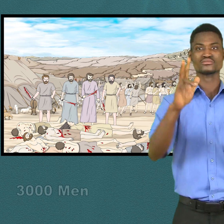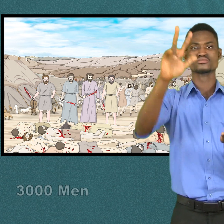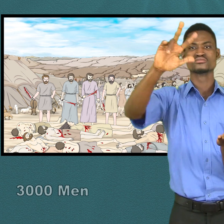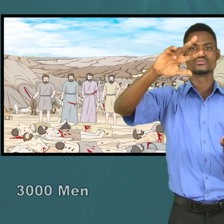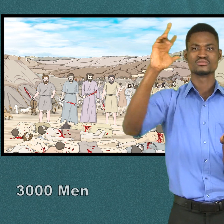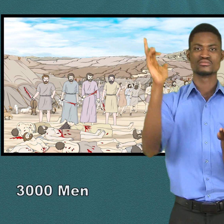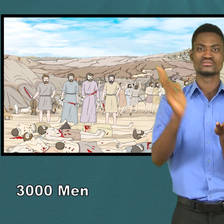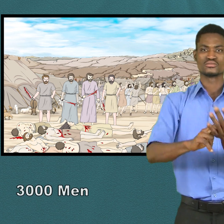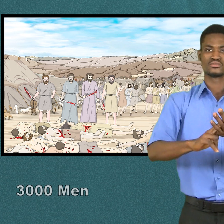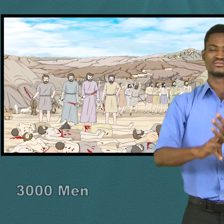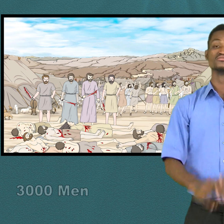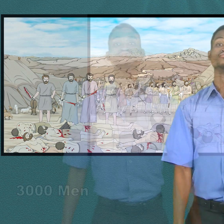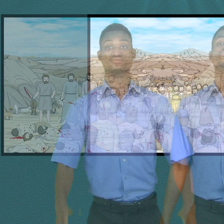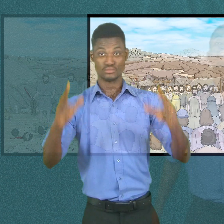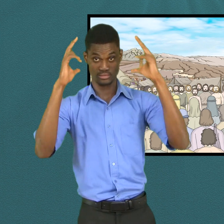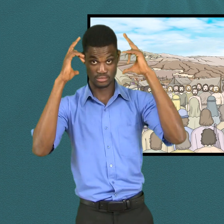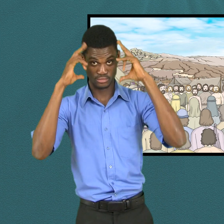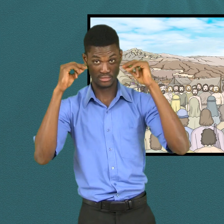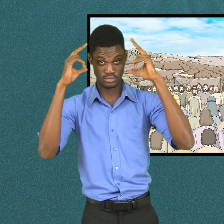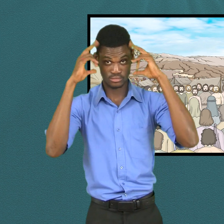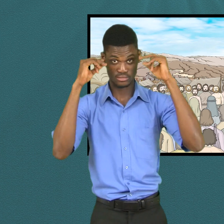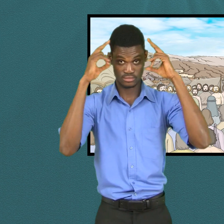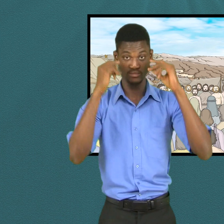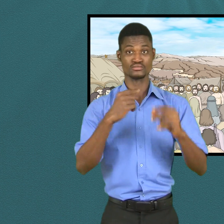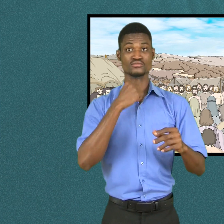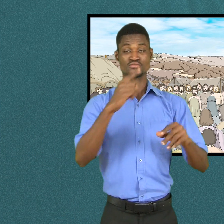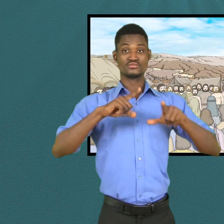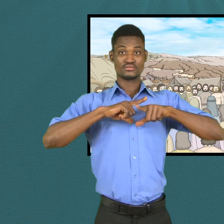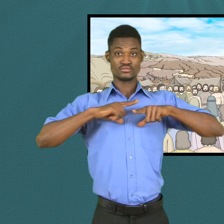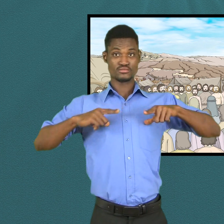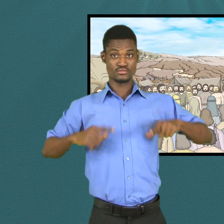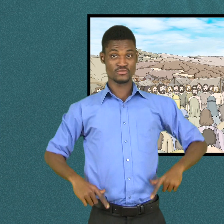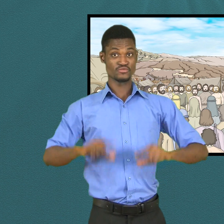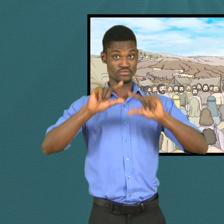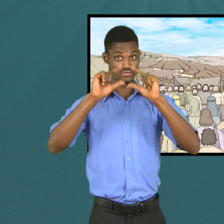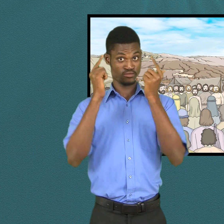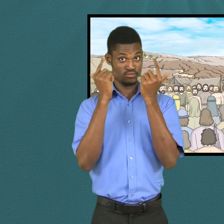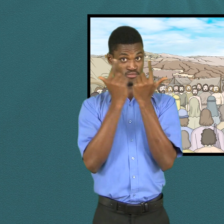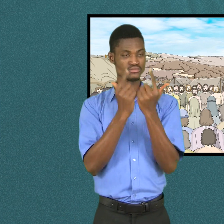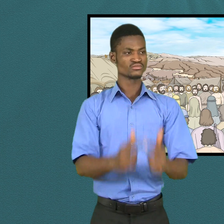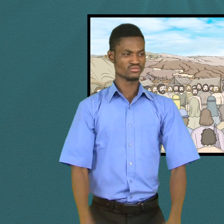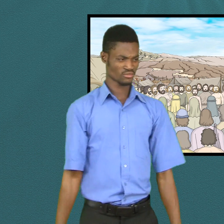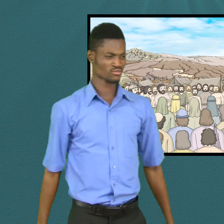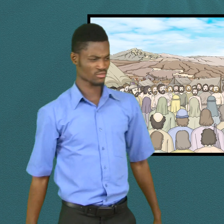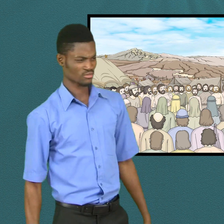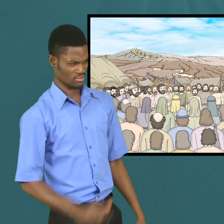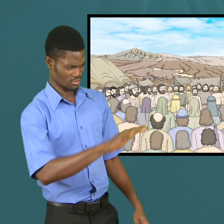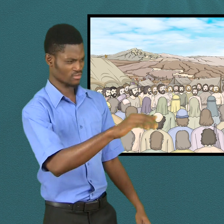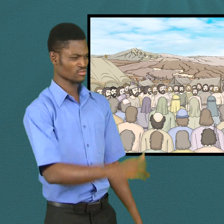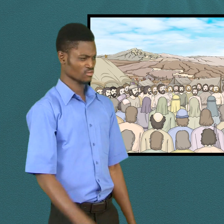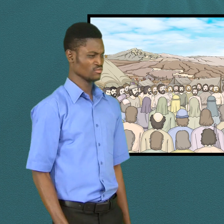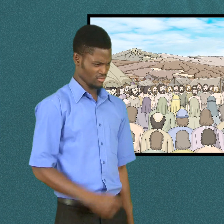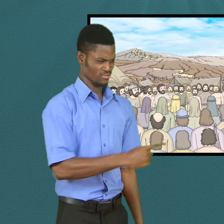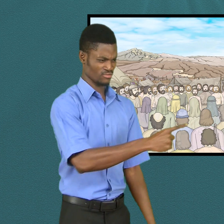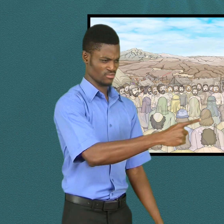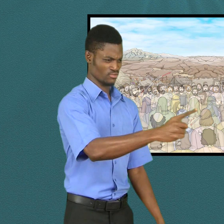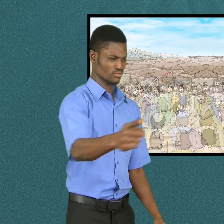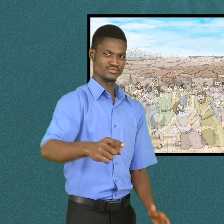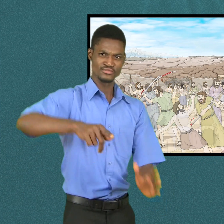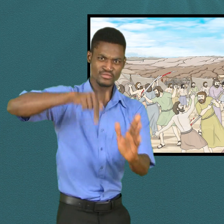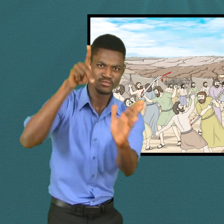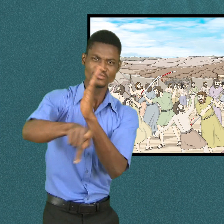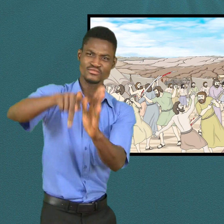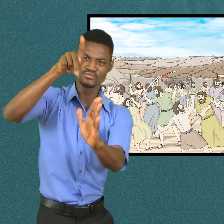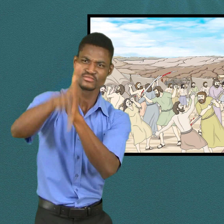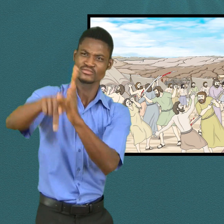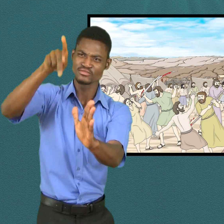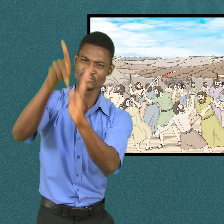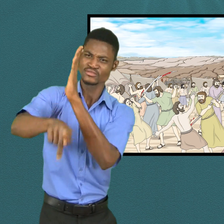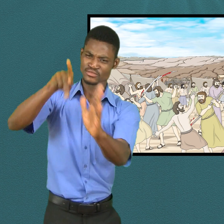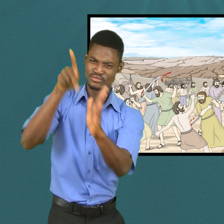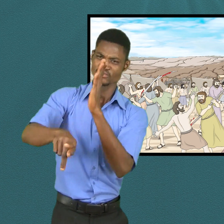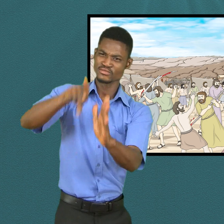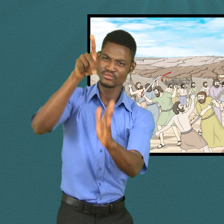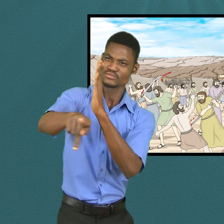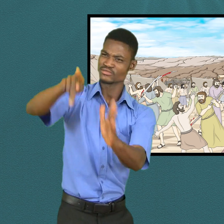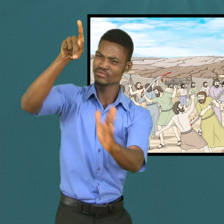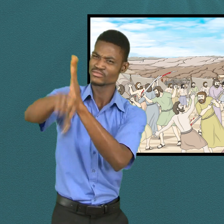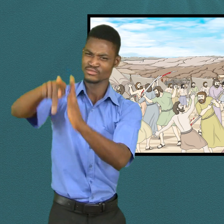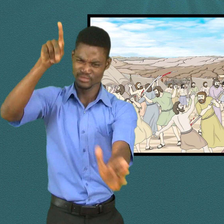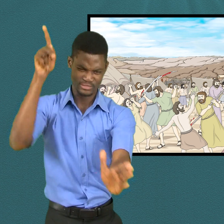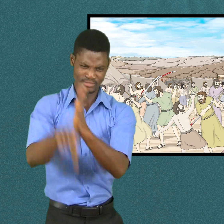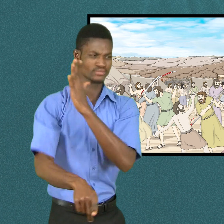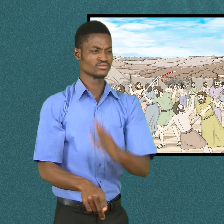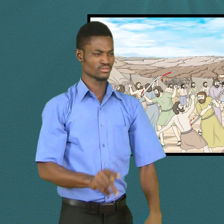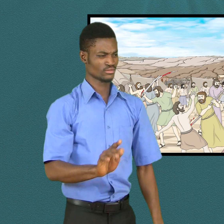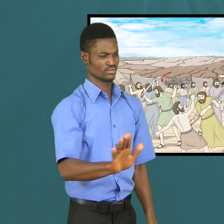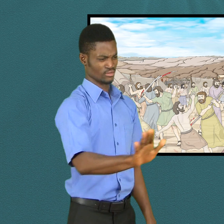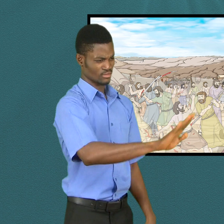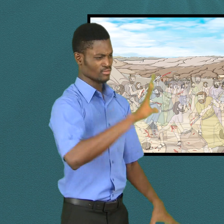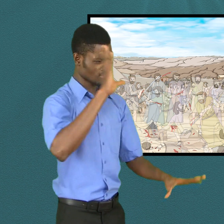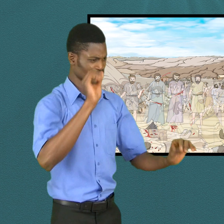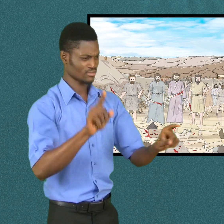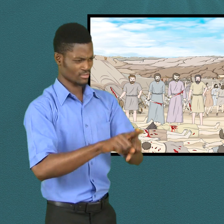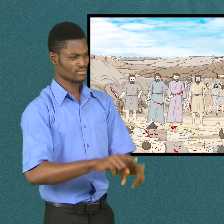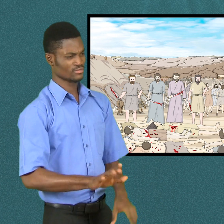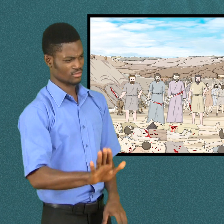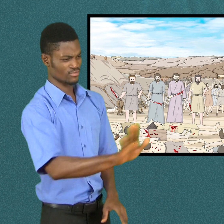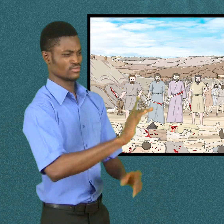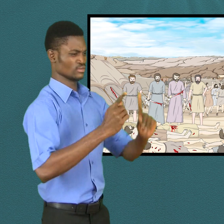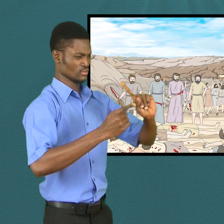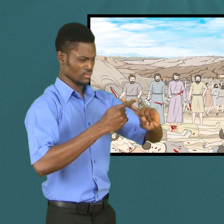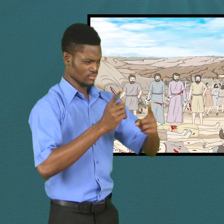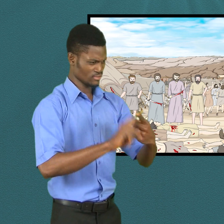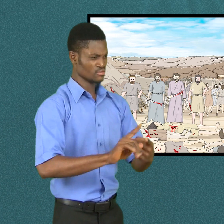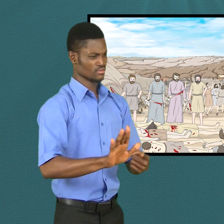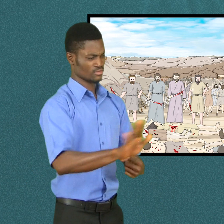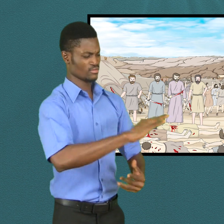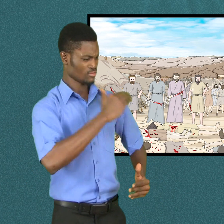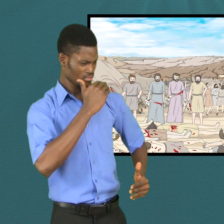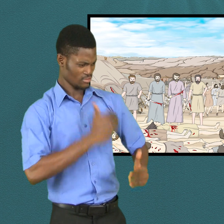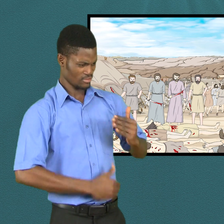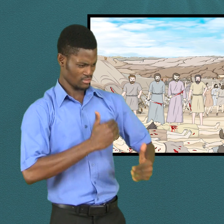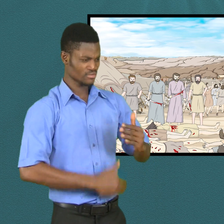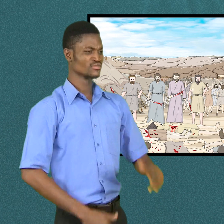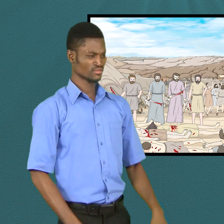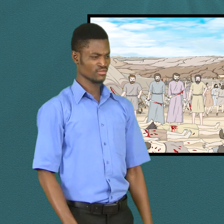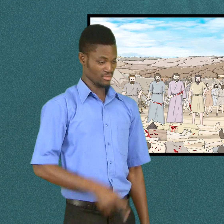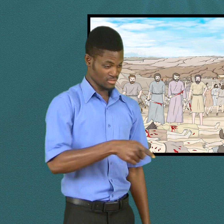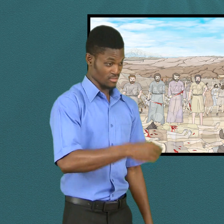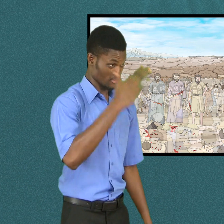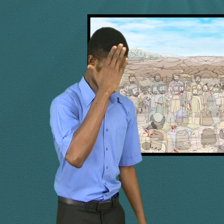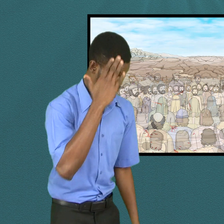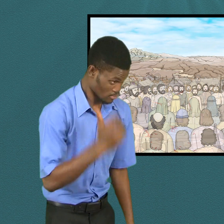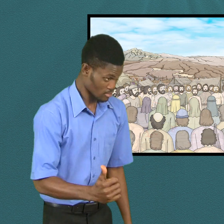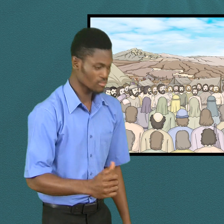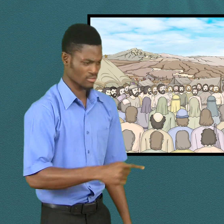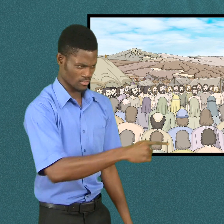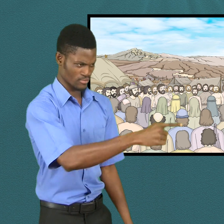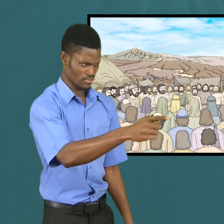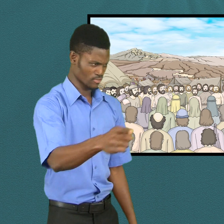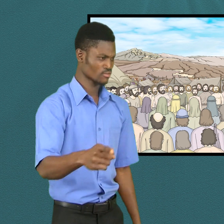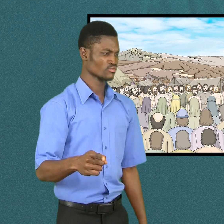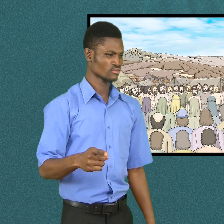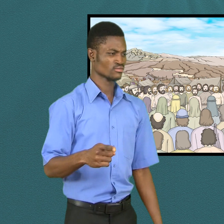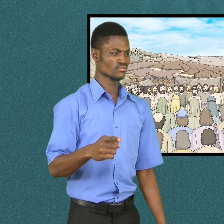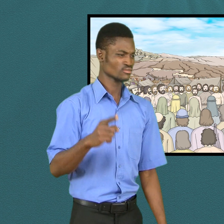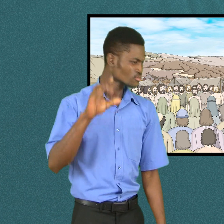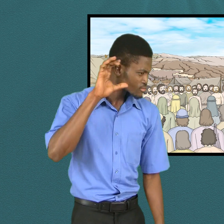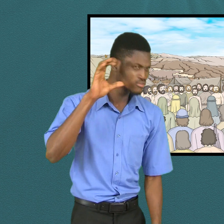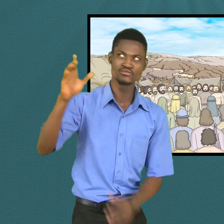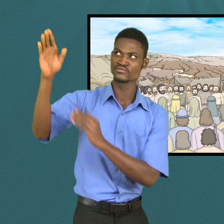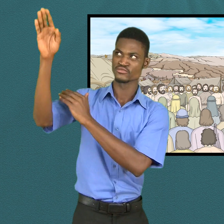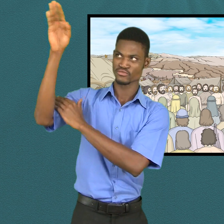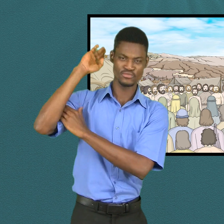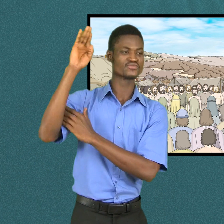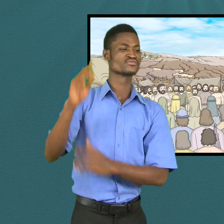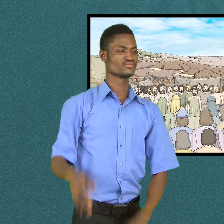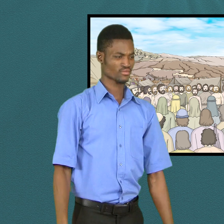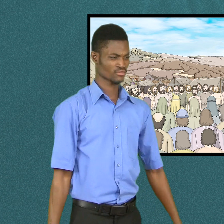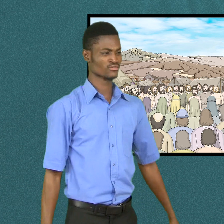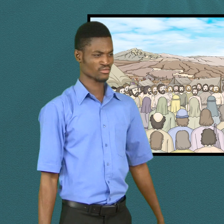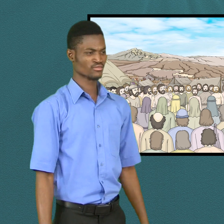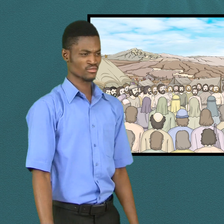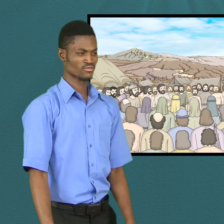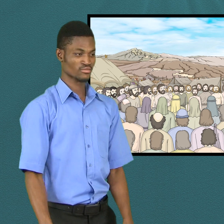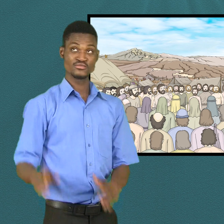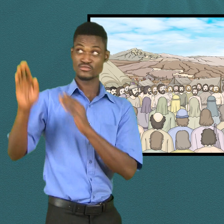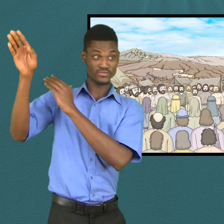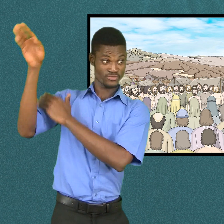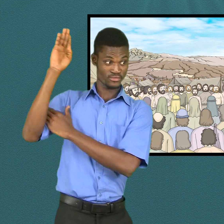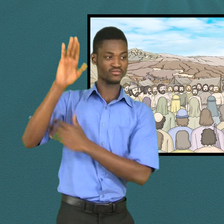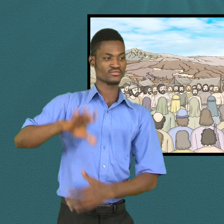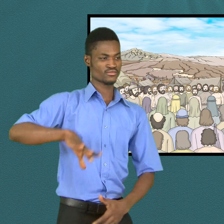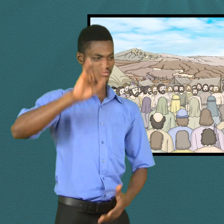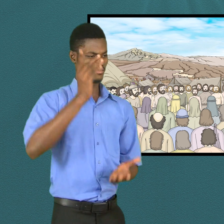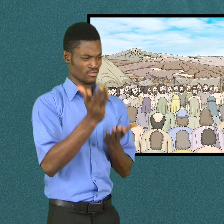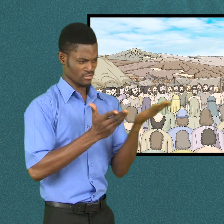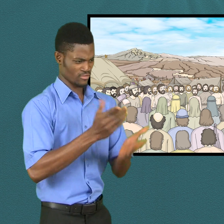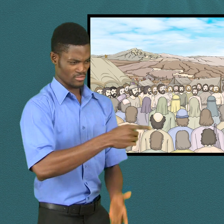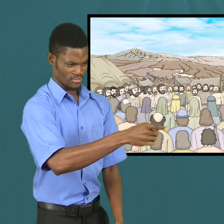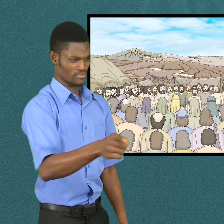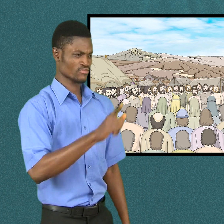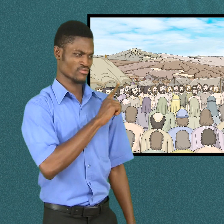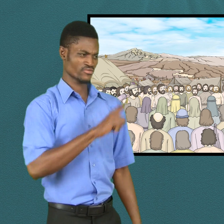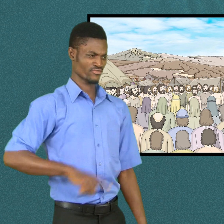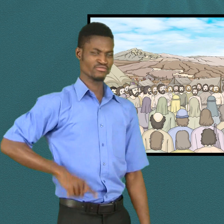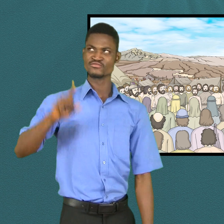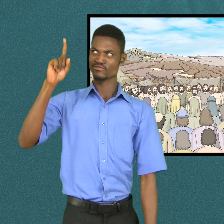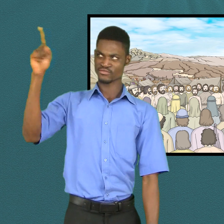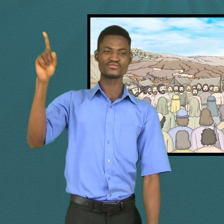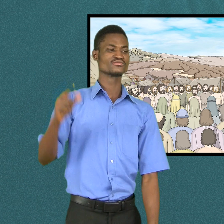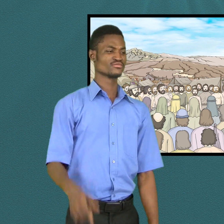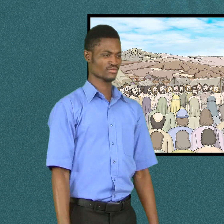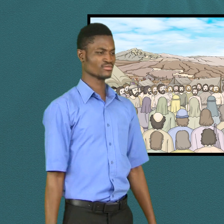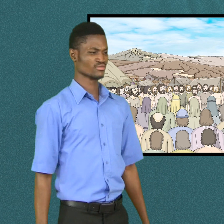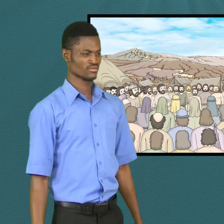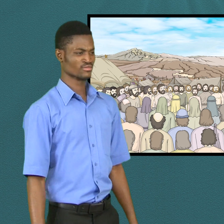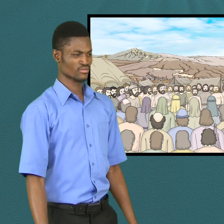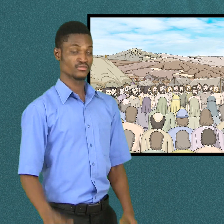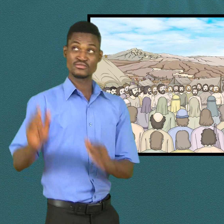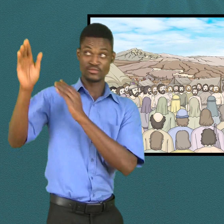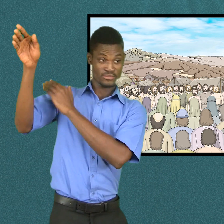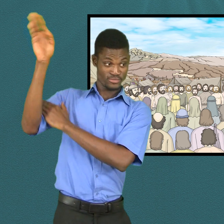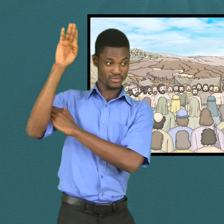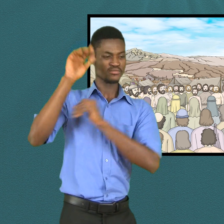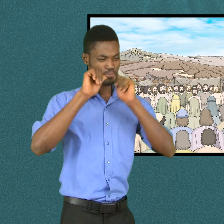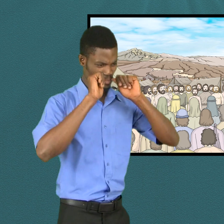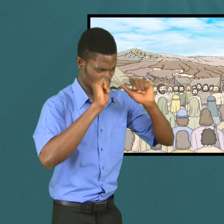Afterward, Moses said, “Today you have been ordained for service to the LORD, since each man went against his son and his brother;